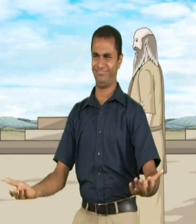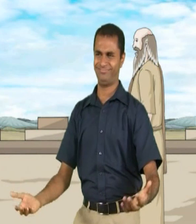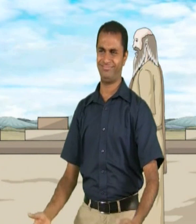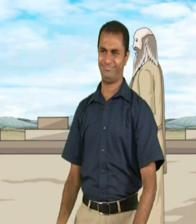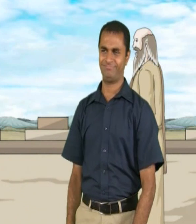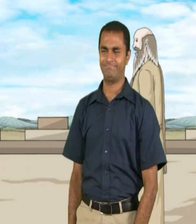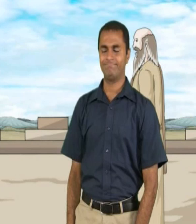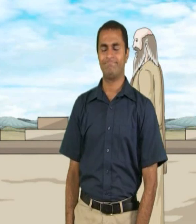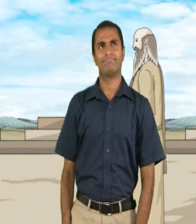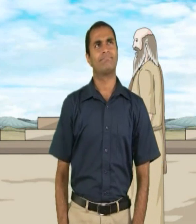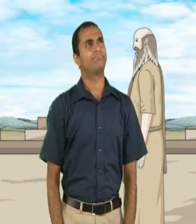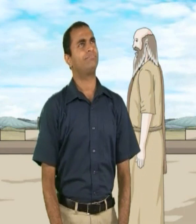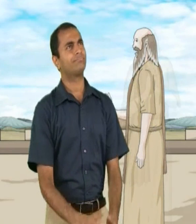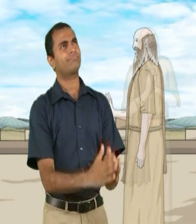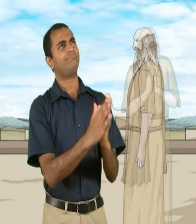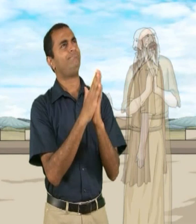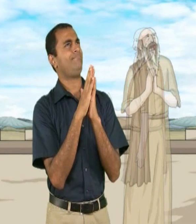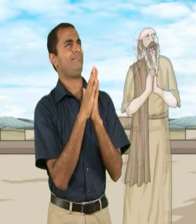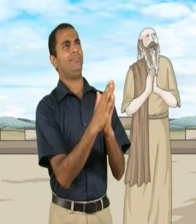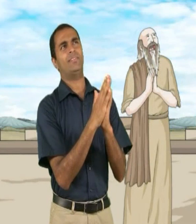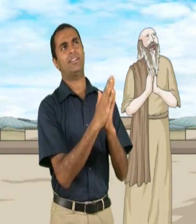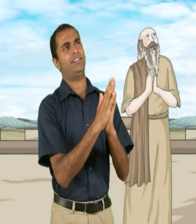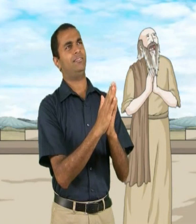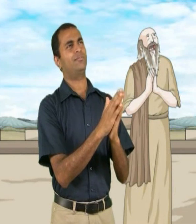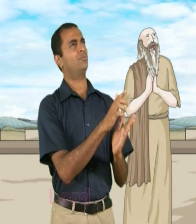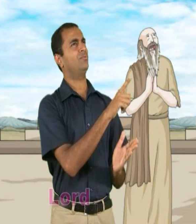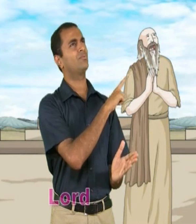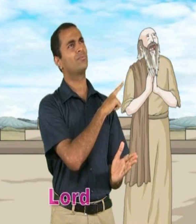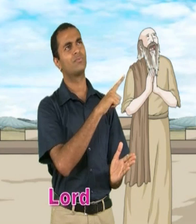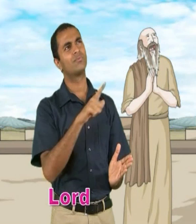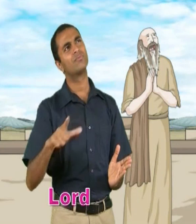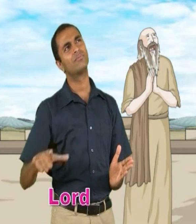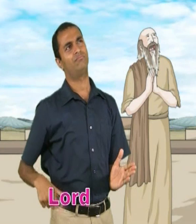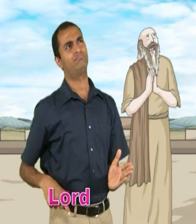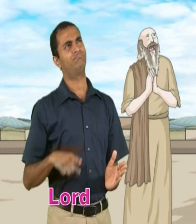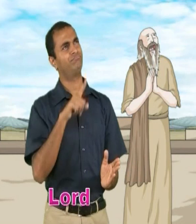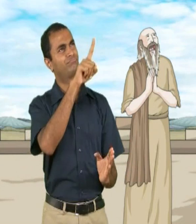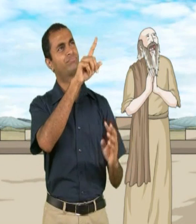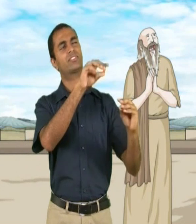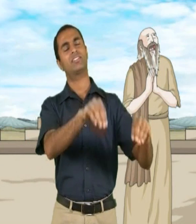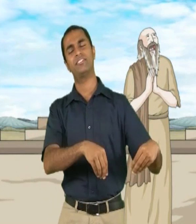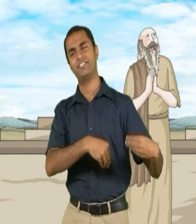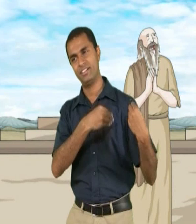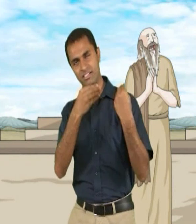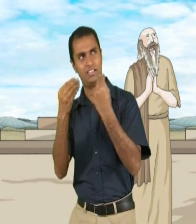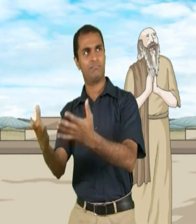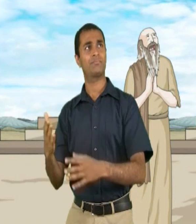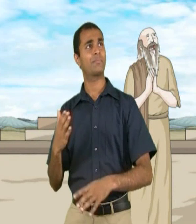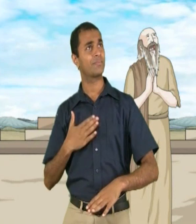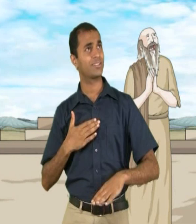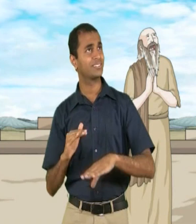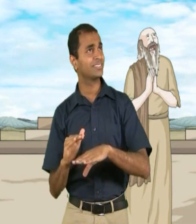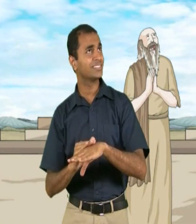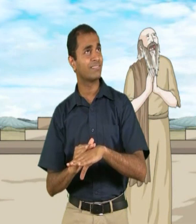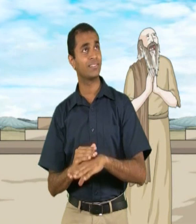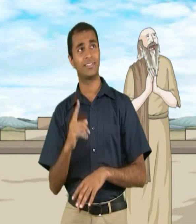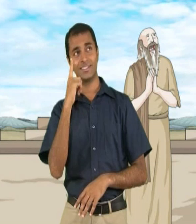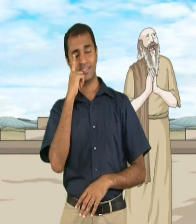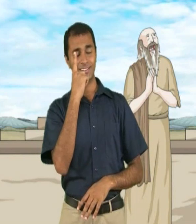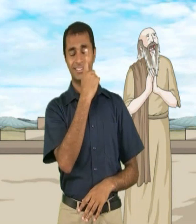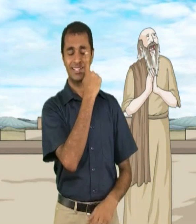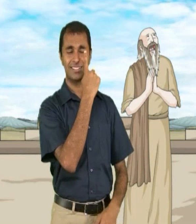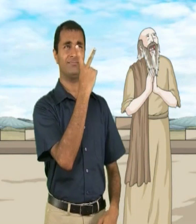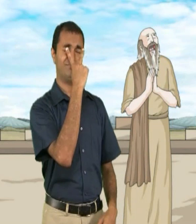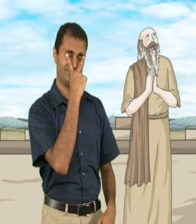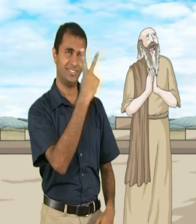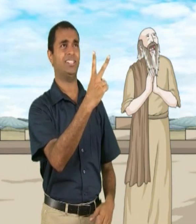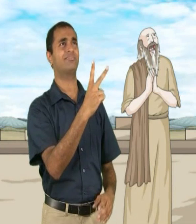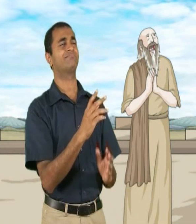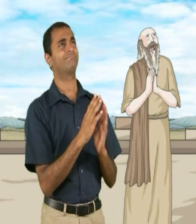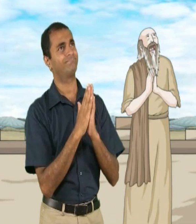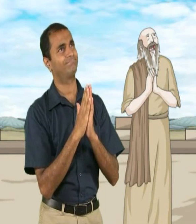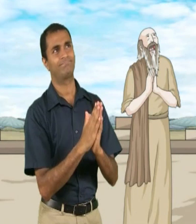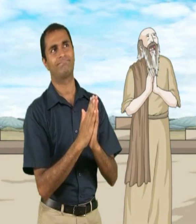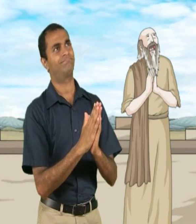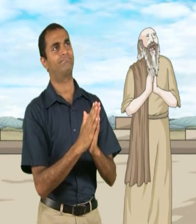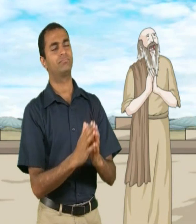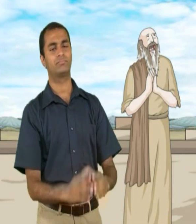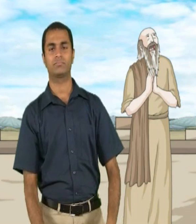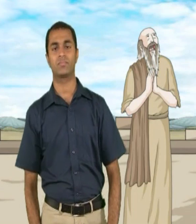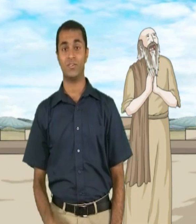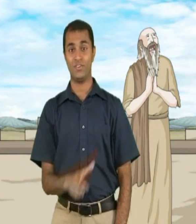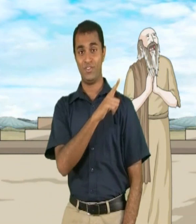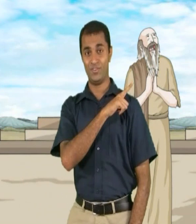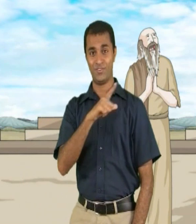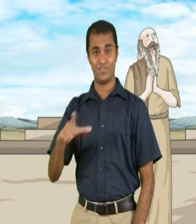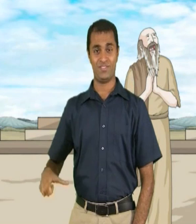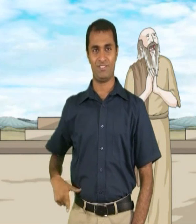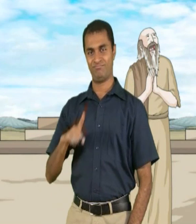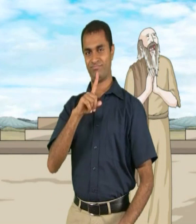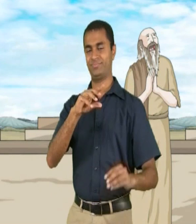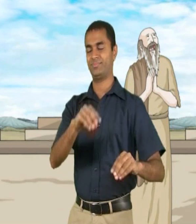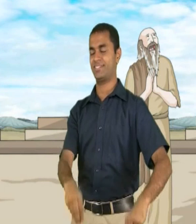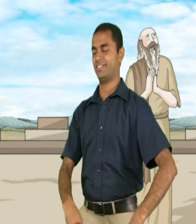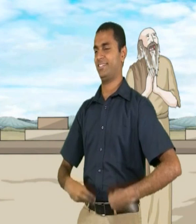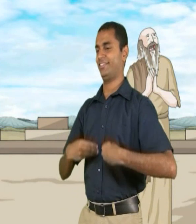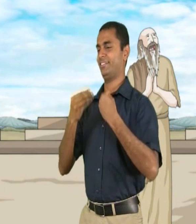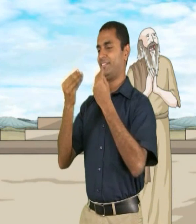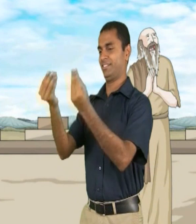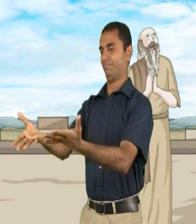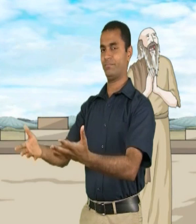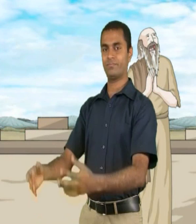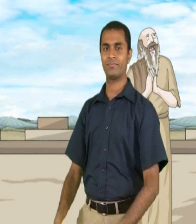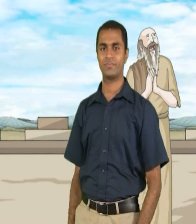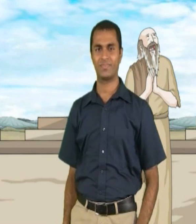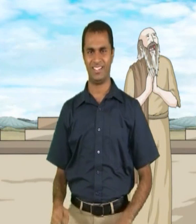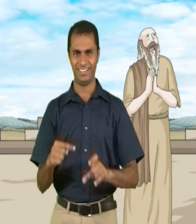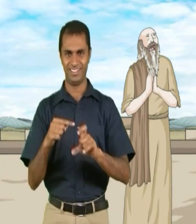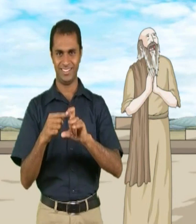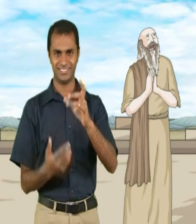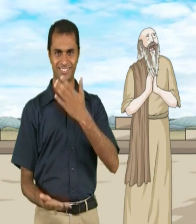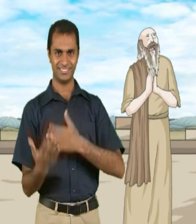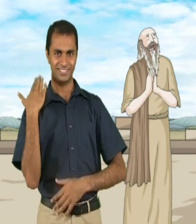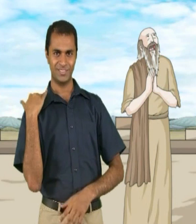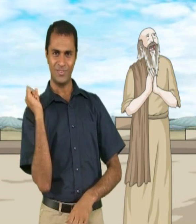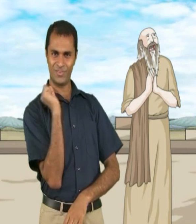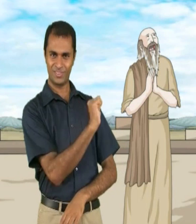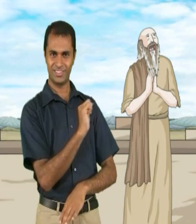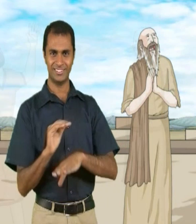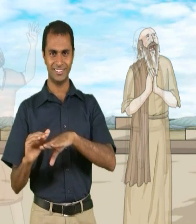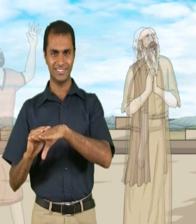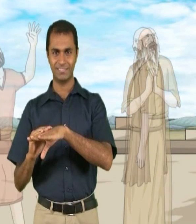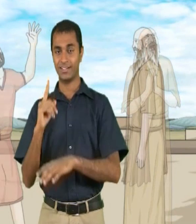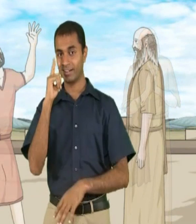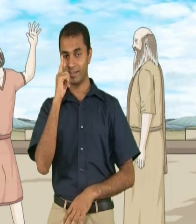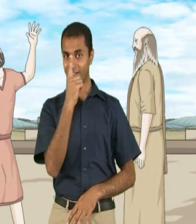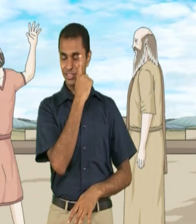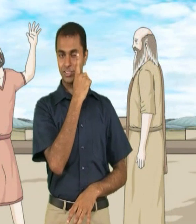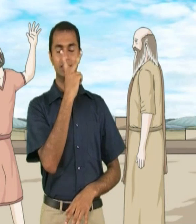Then Elisha prayed, “O LORD, please open his eyes that he may see.”